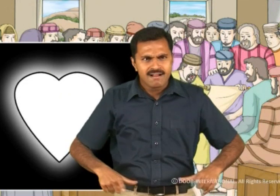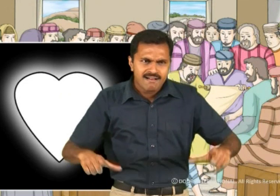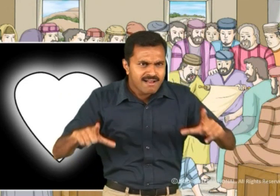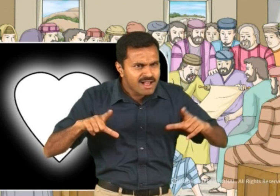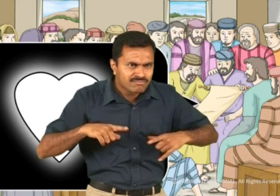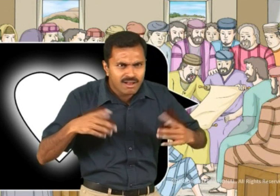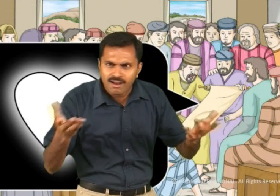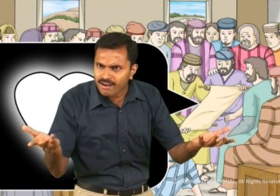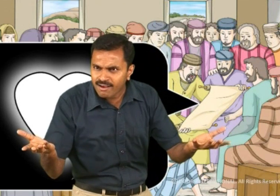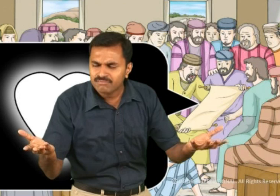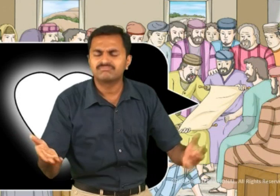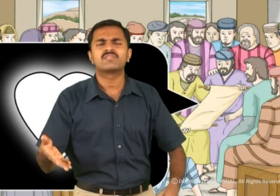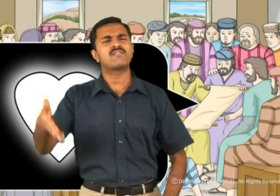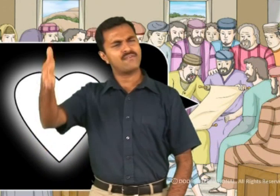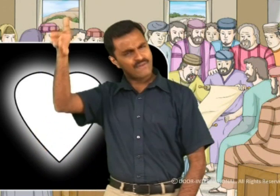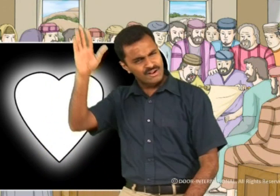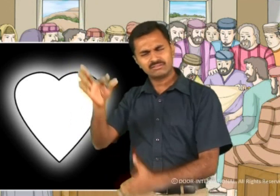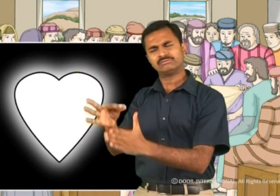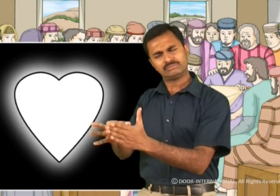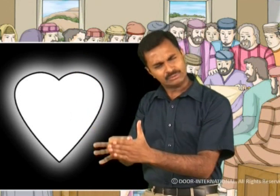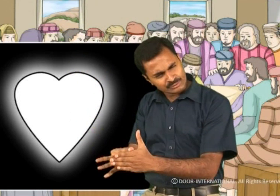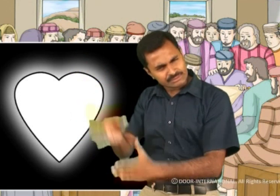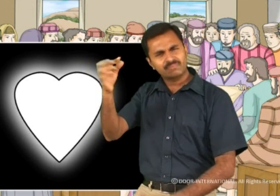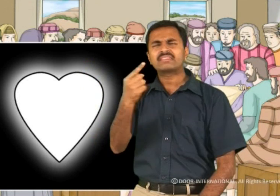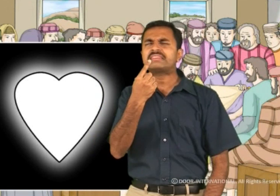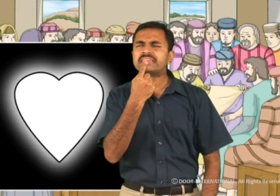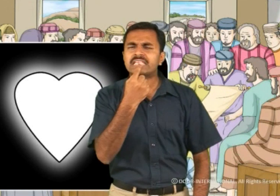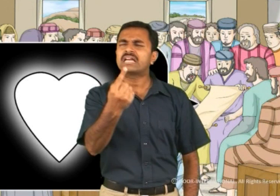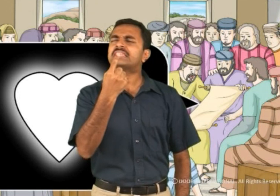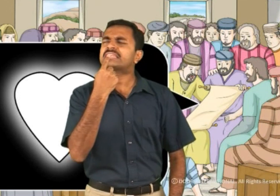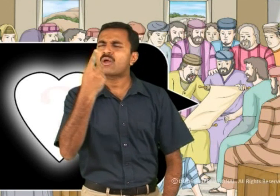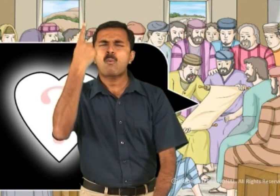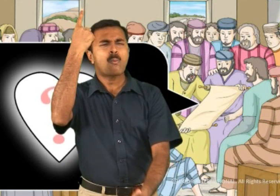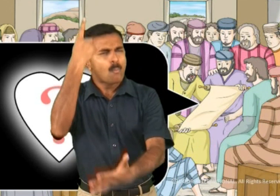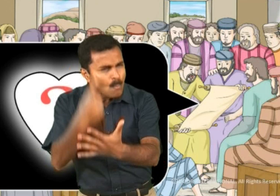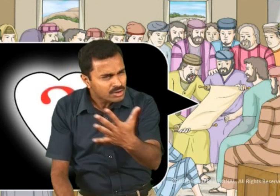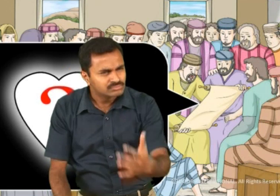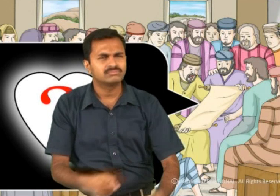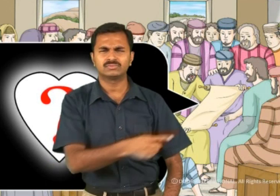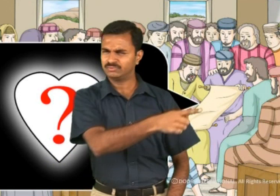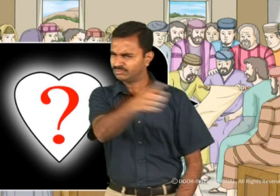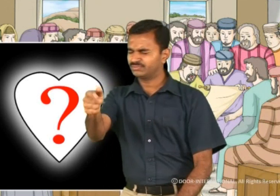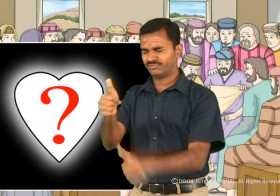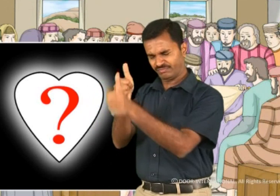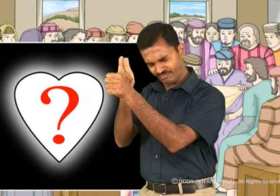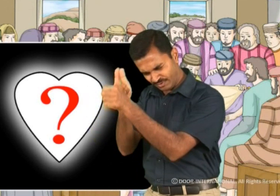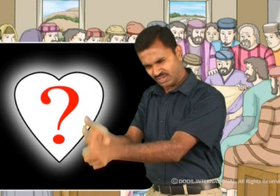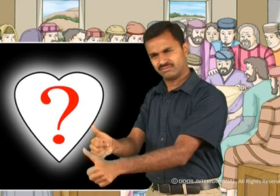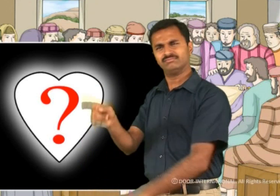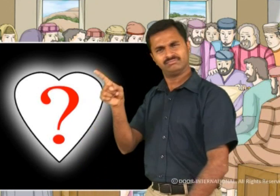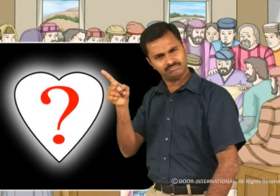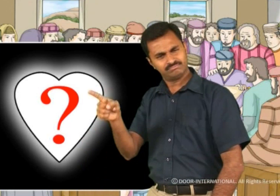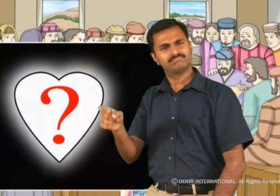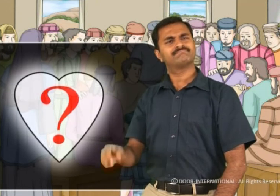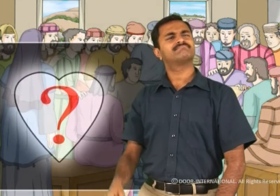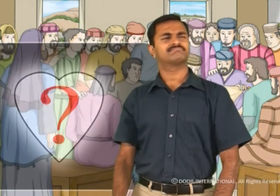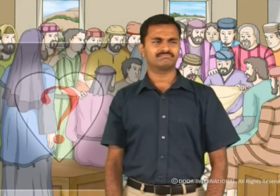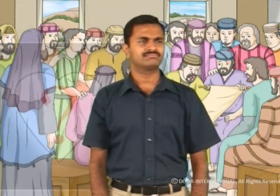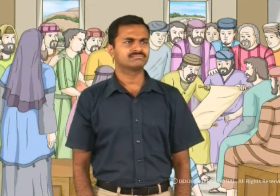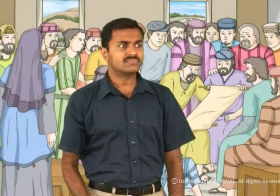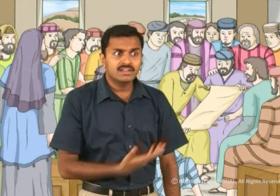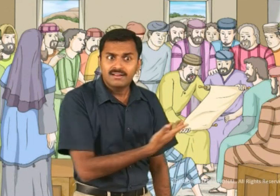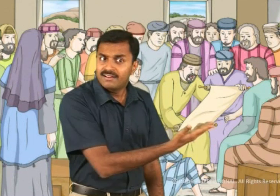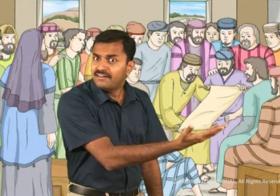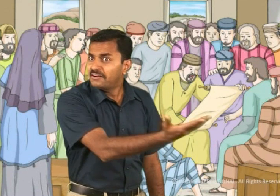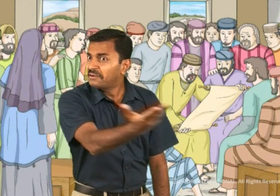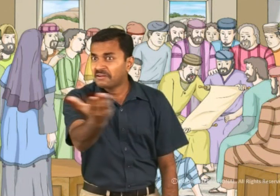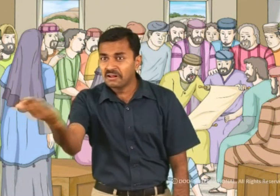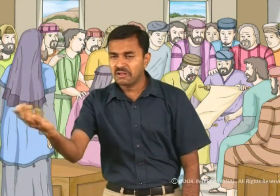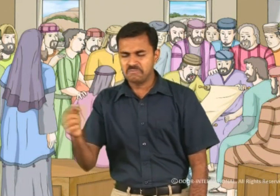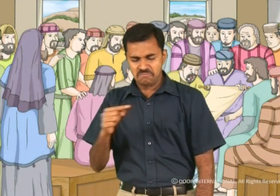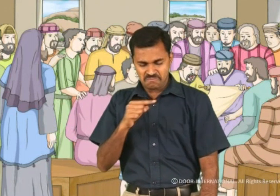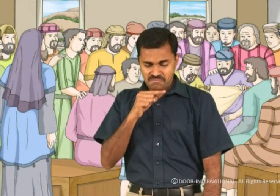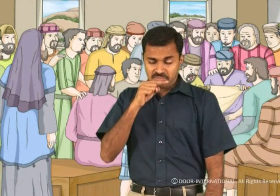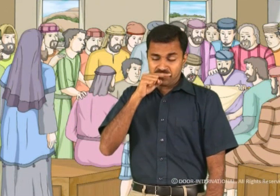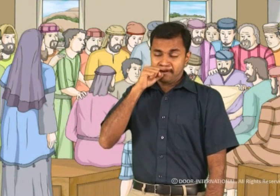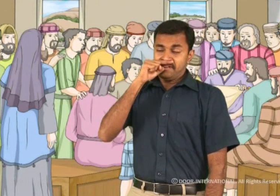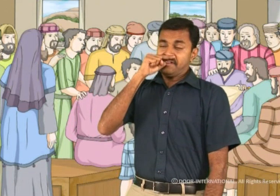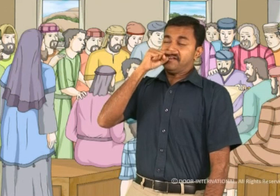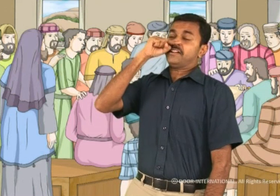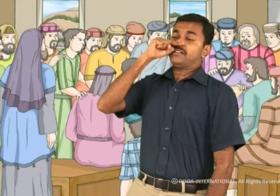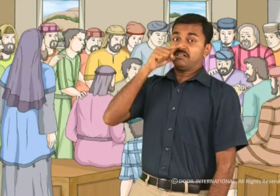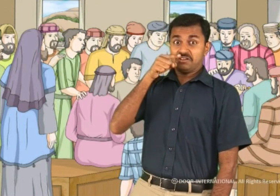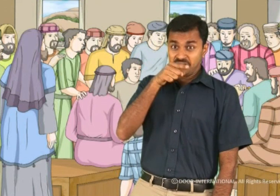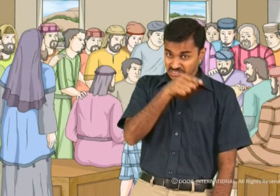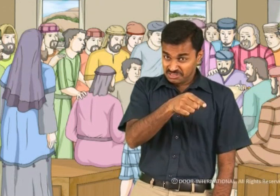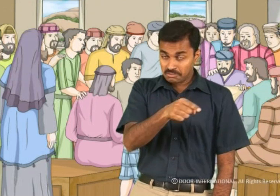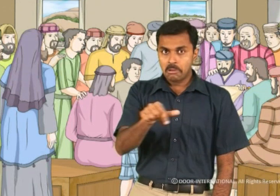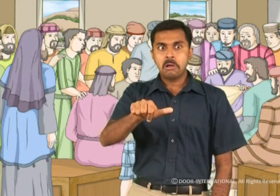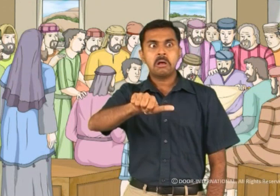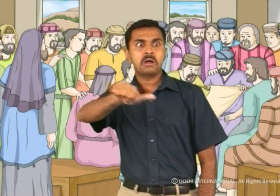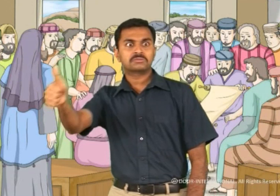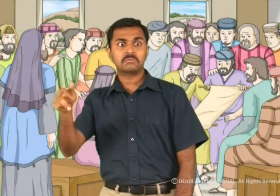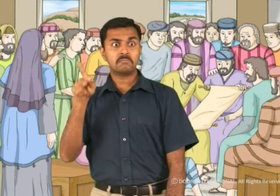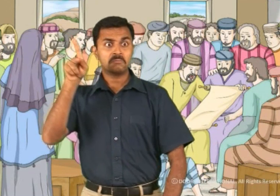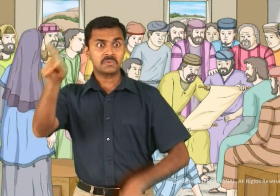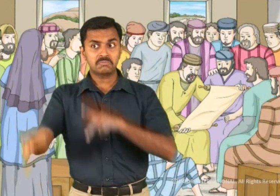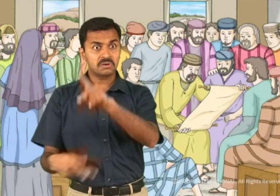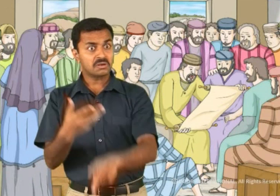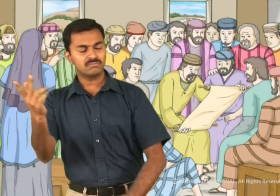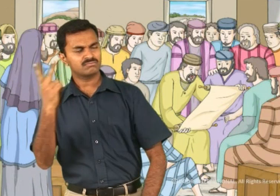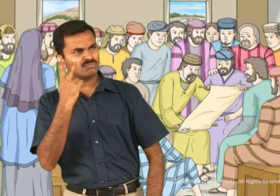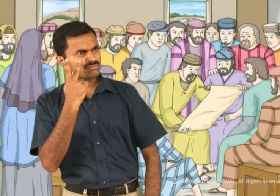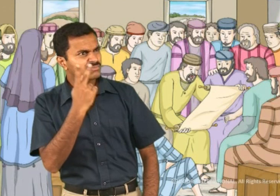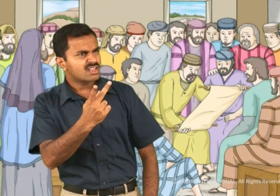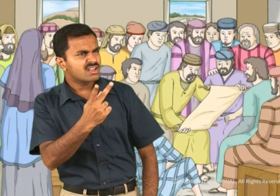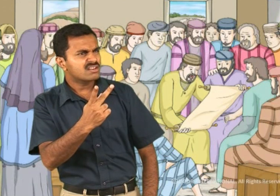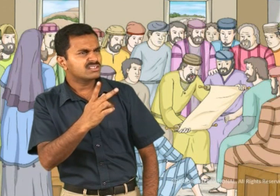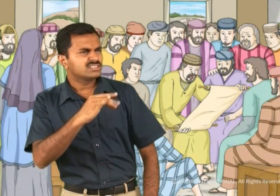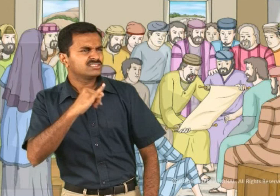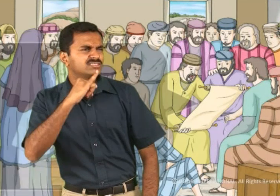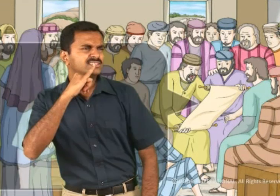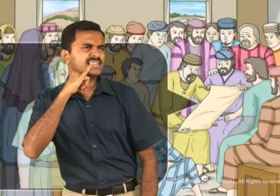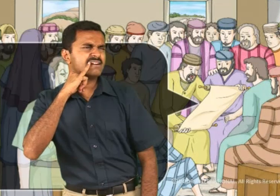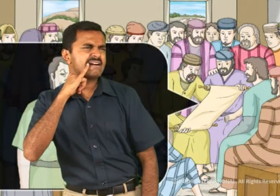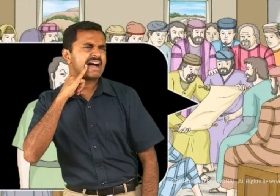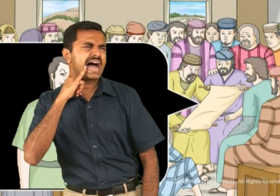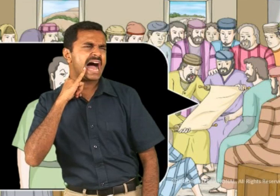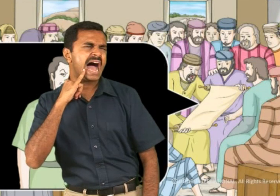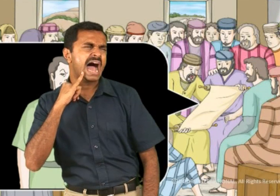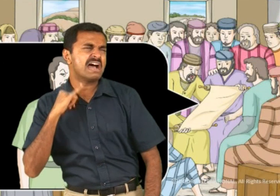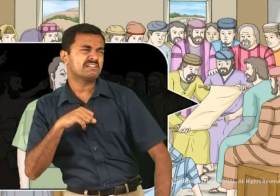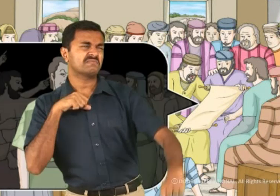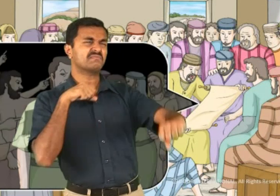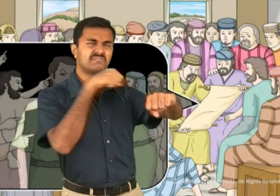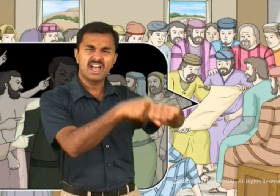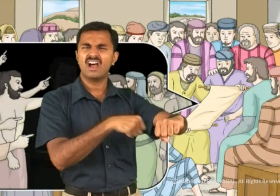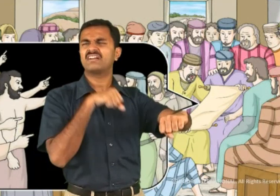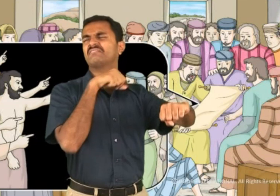Since we live by the Spirit, let us walk in step with the Spirit.